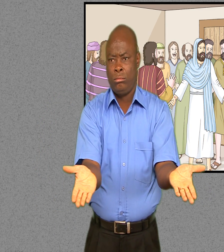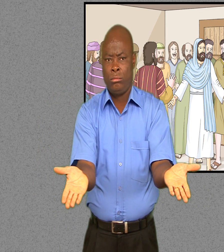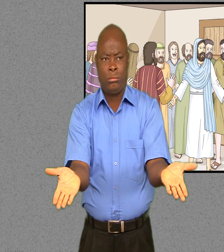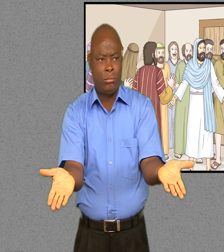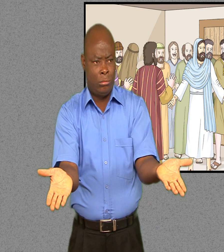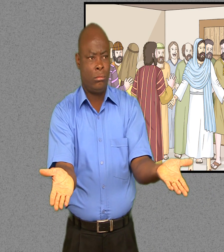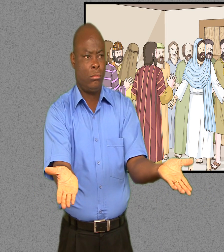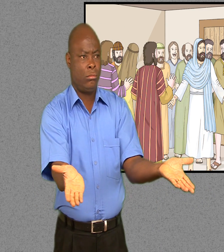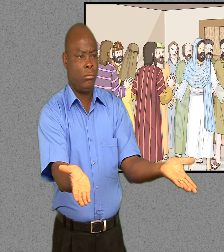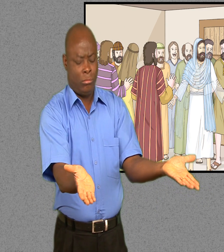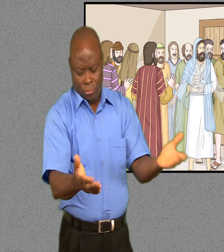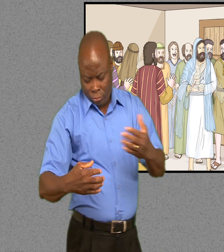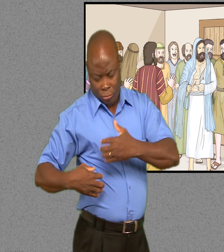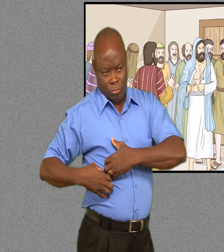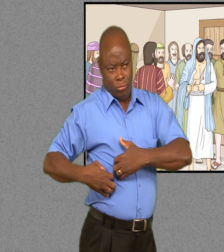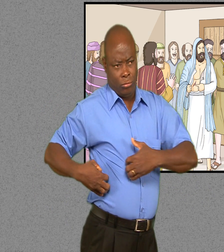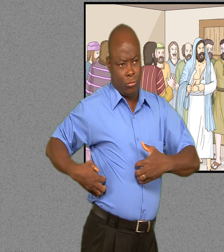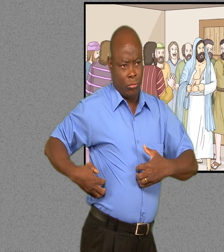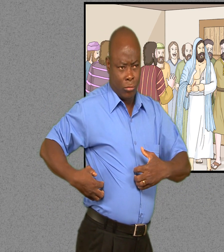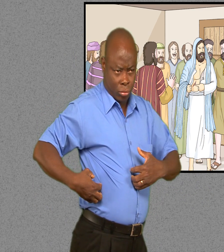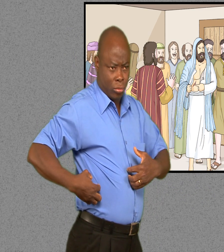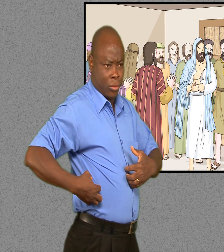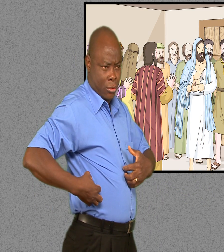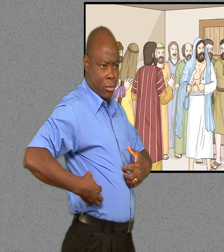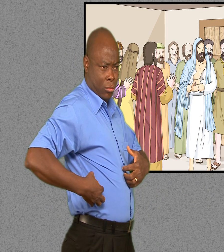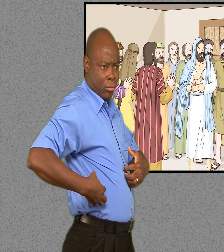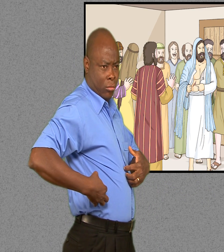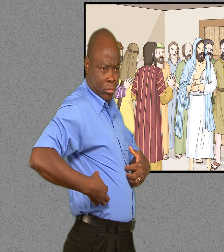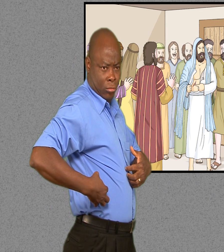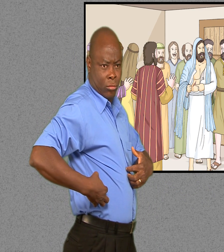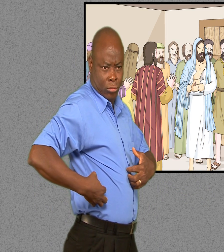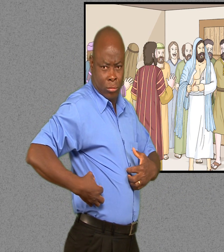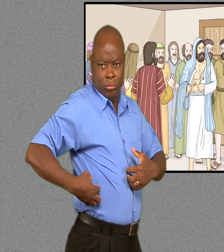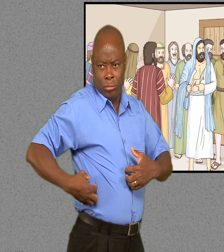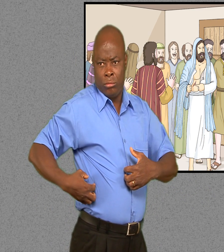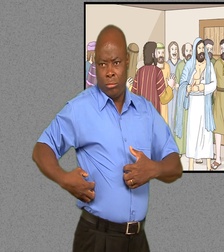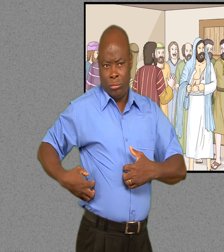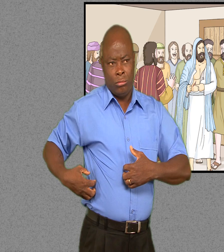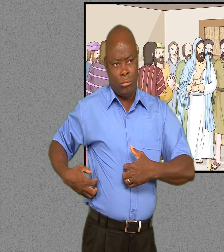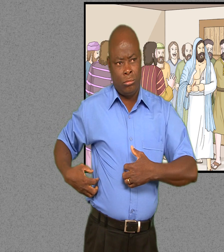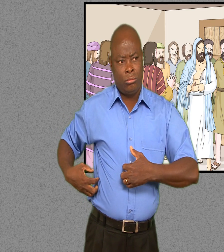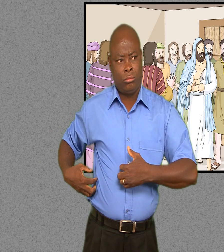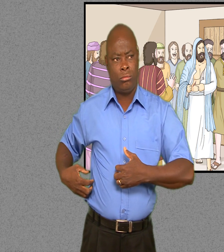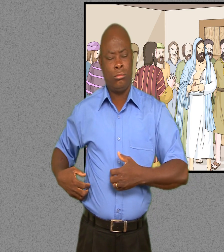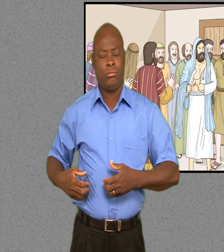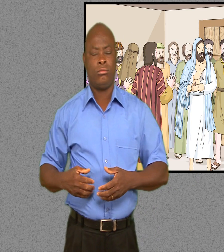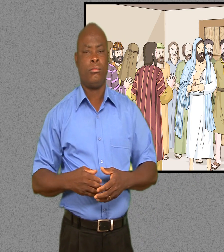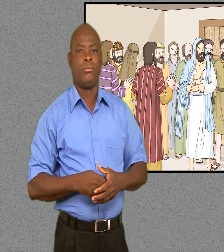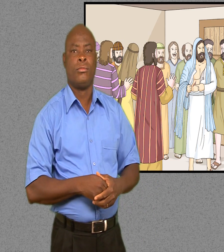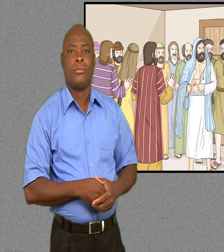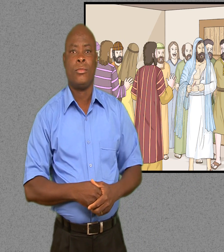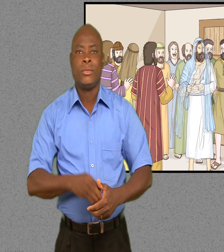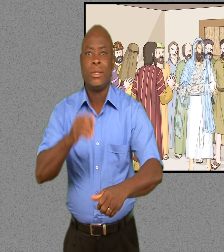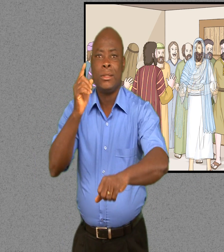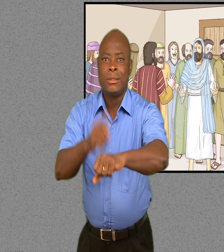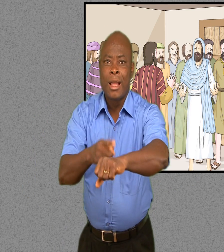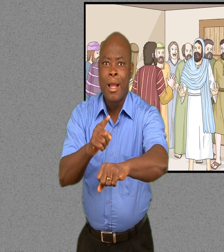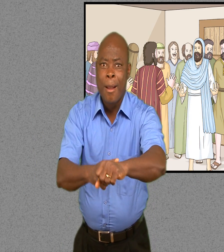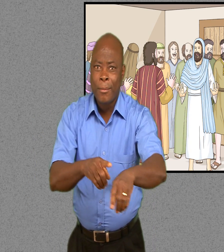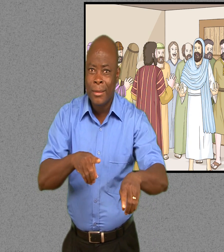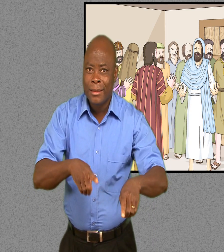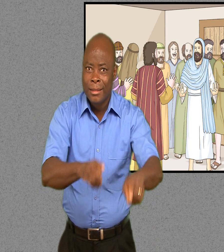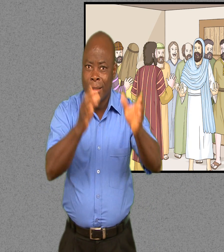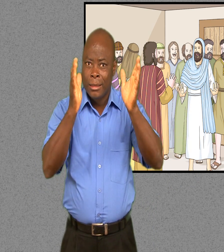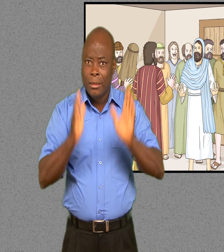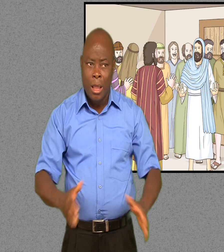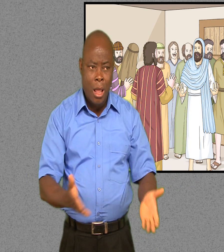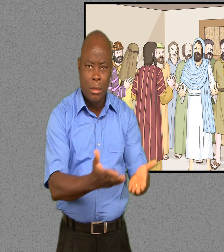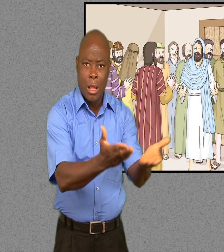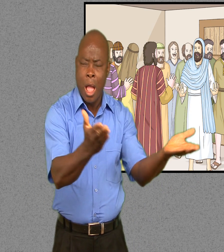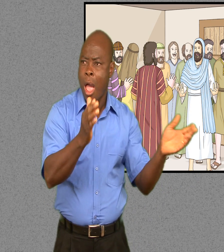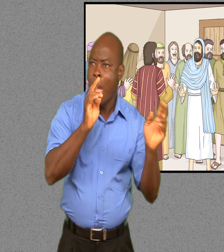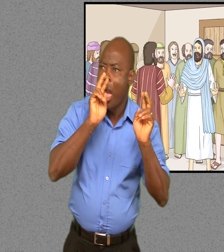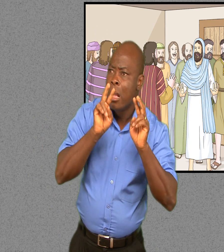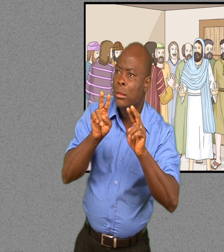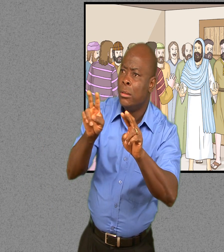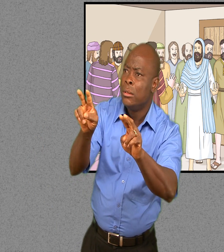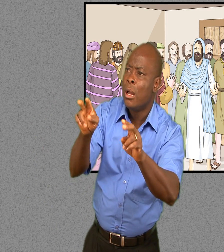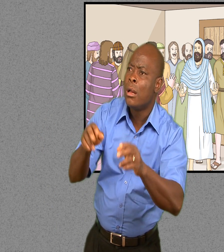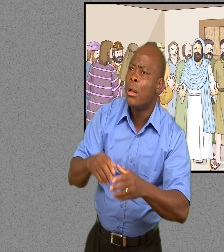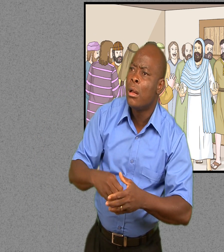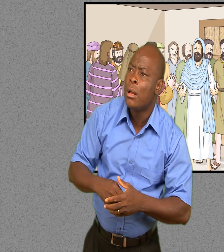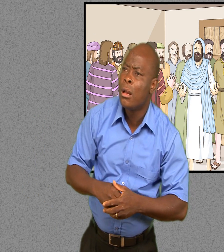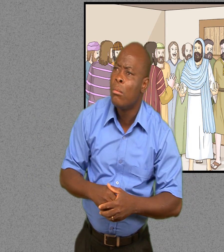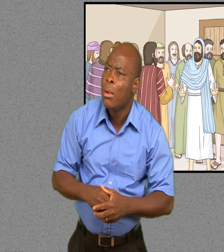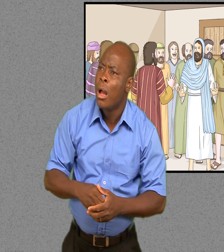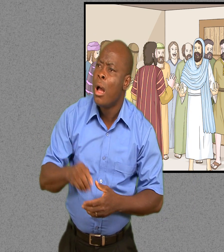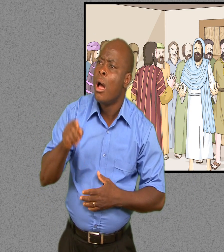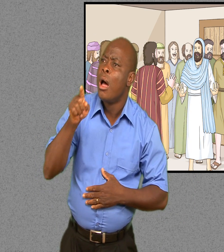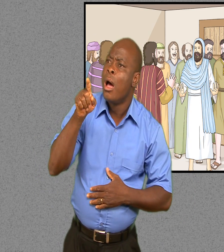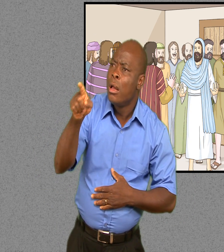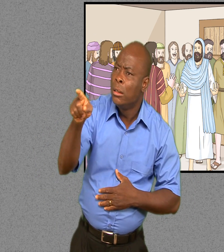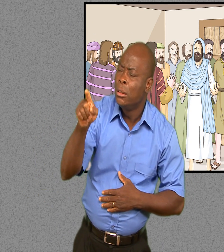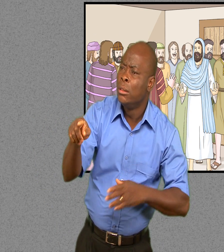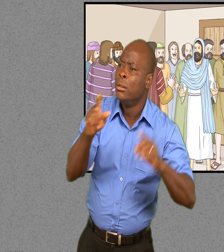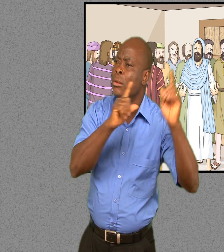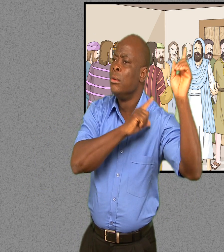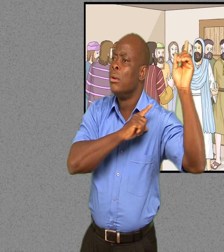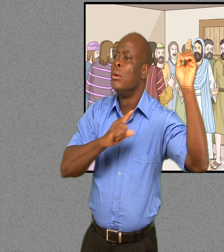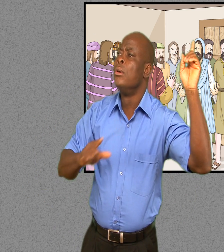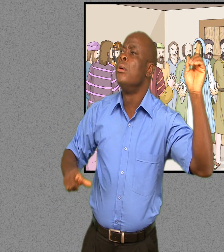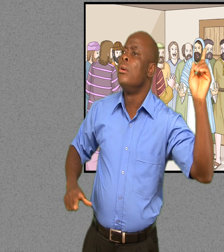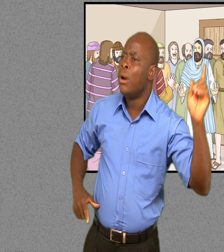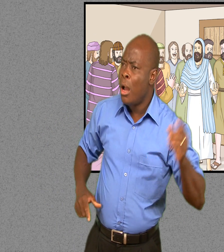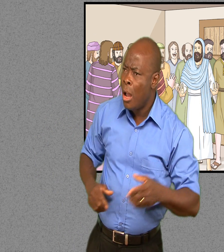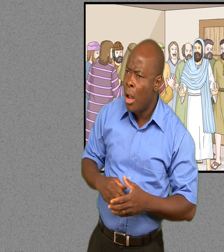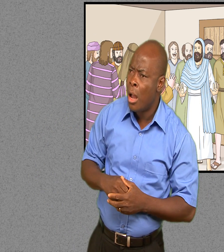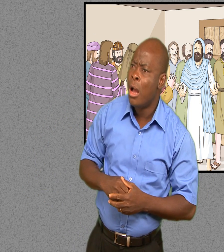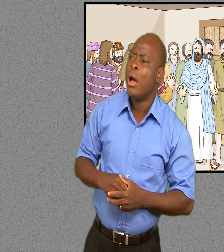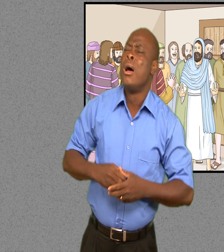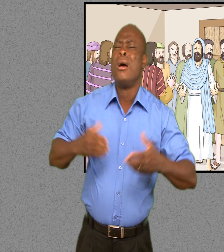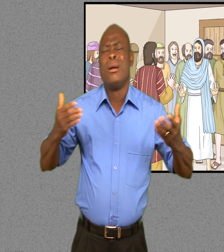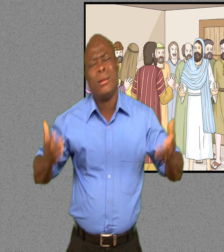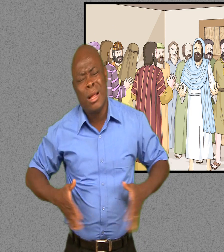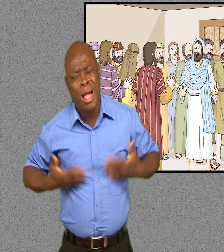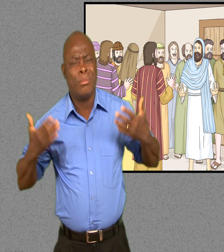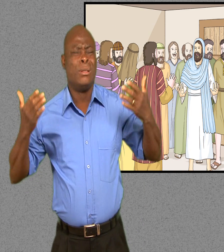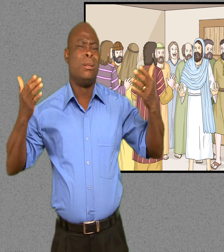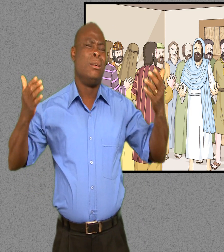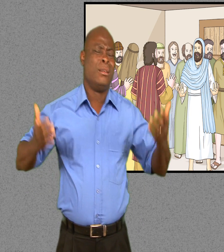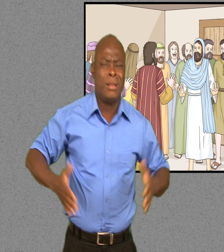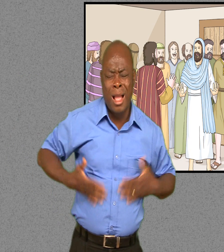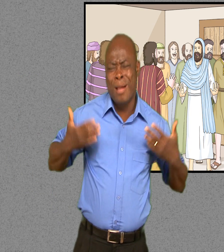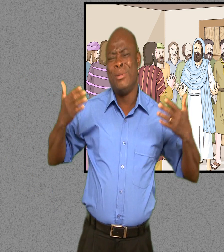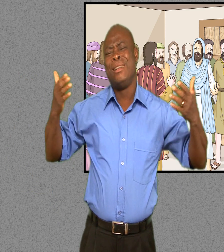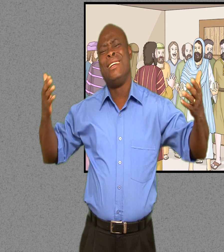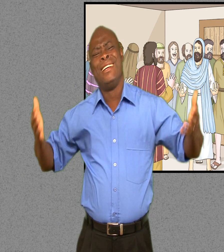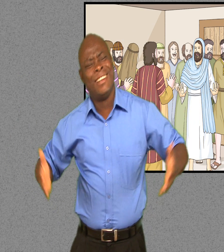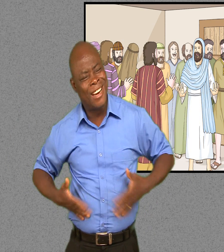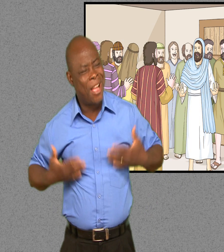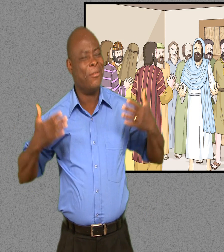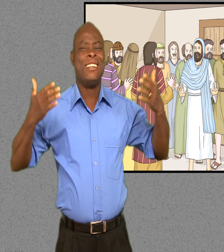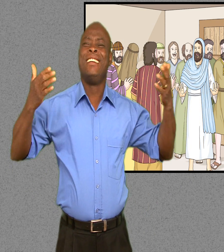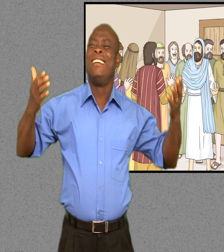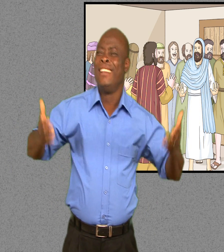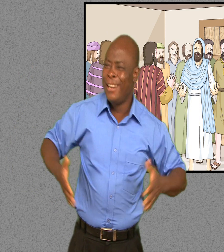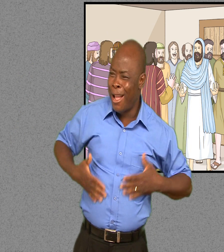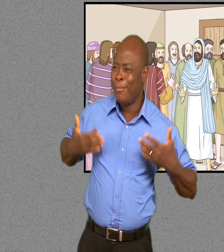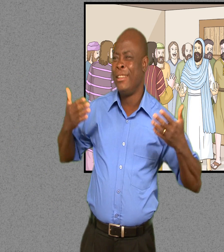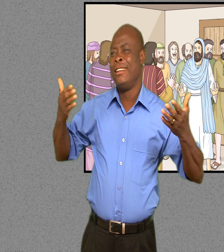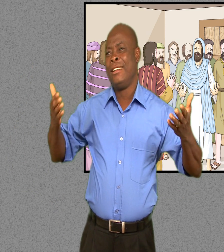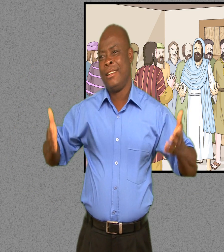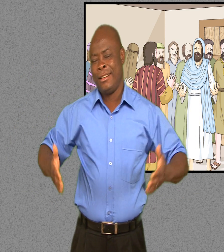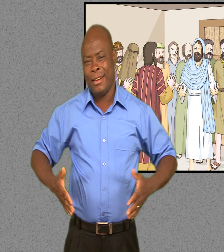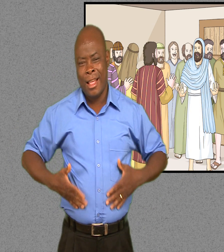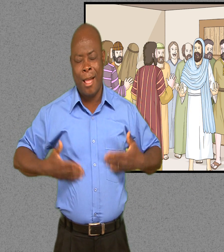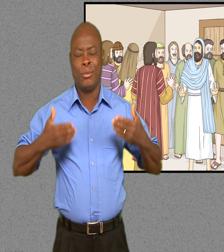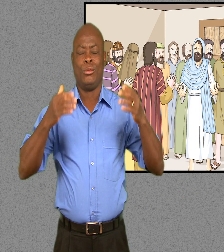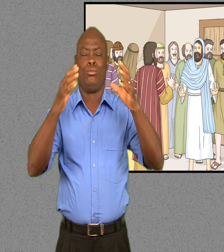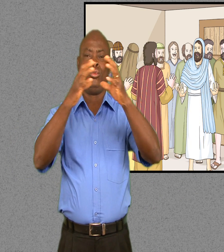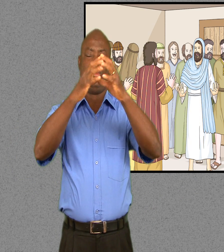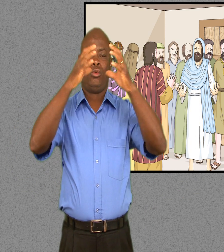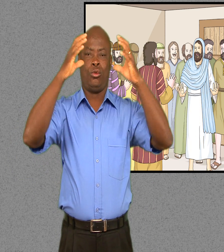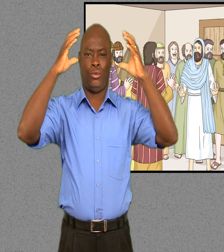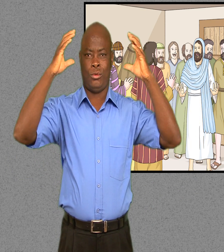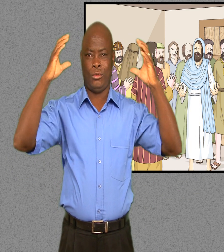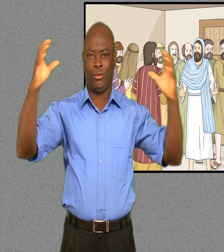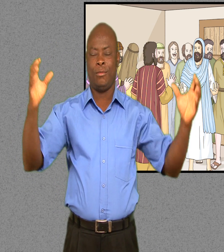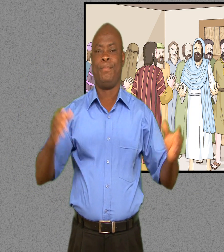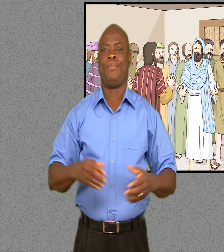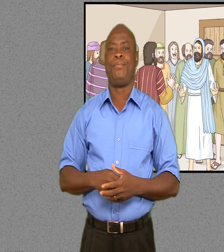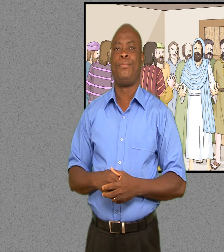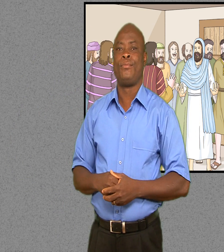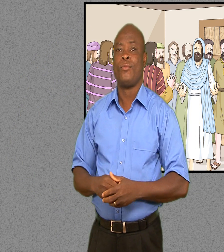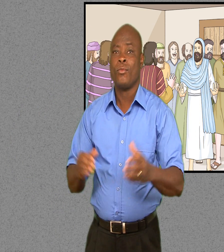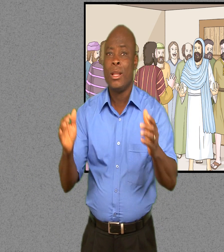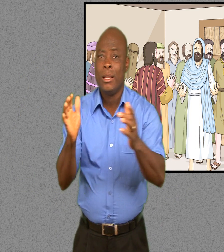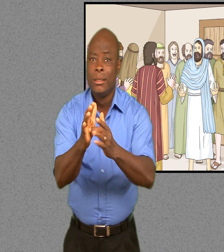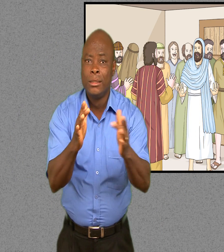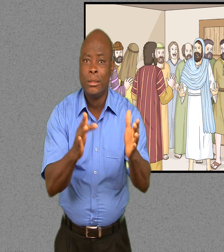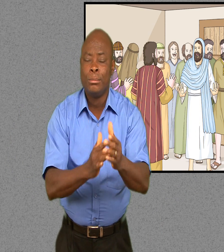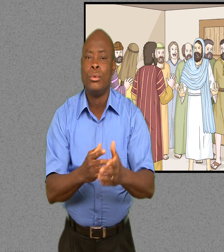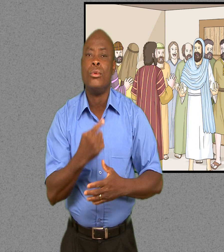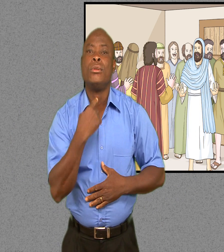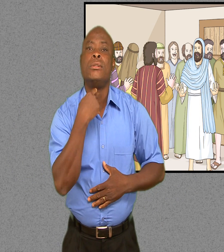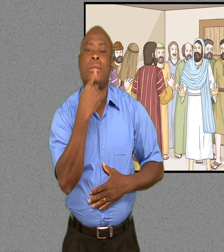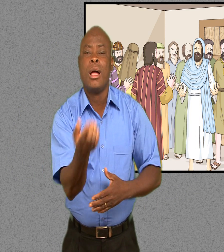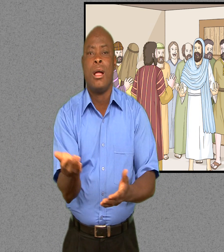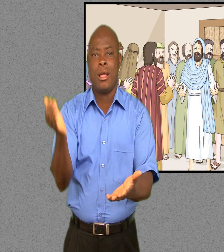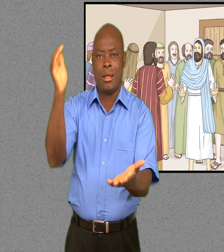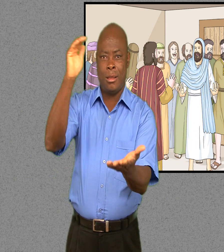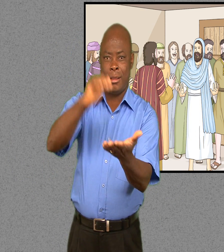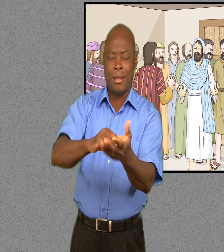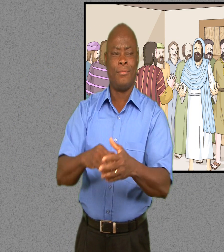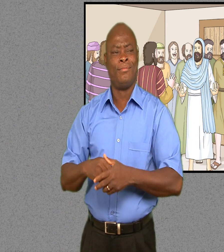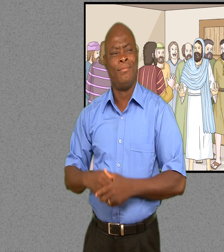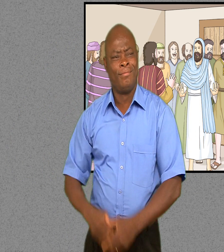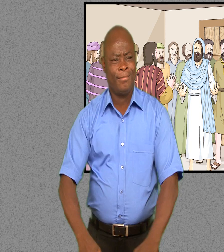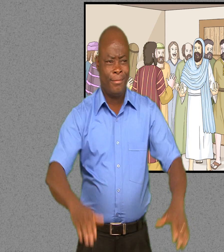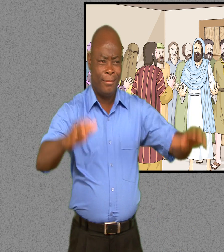After He had said this, He showed them His hands and His side.